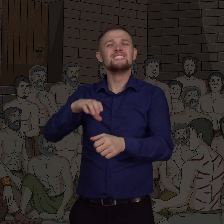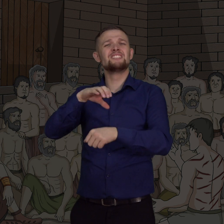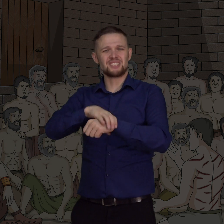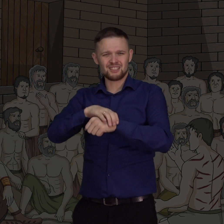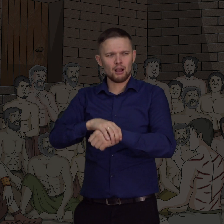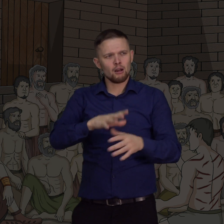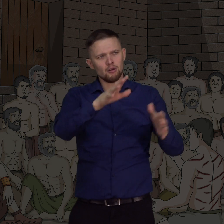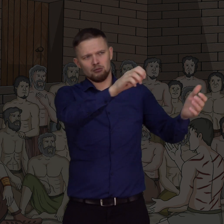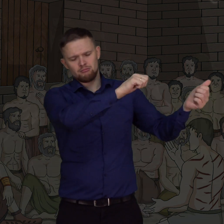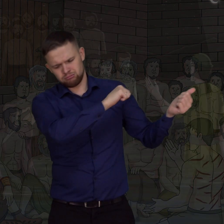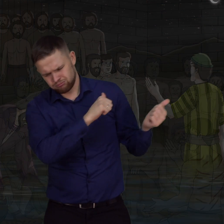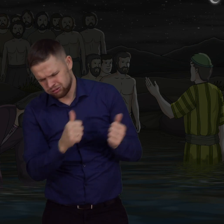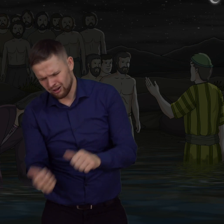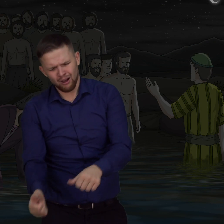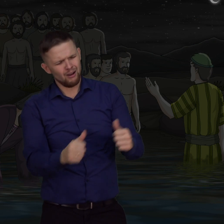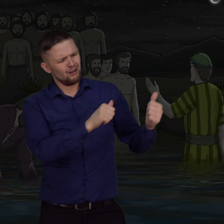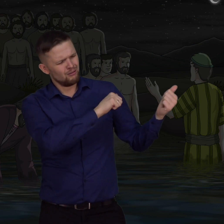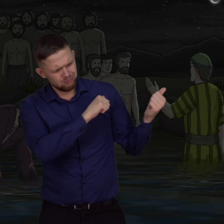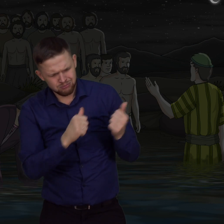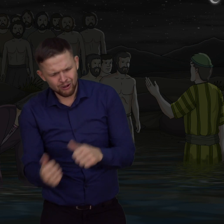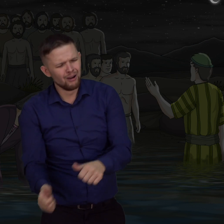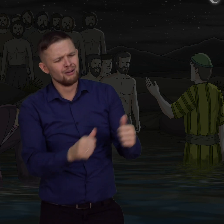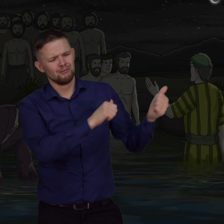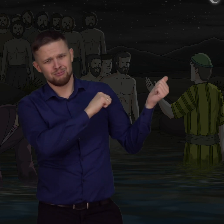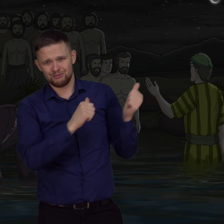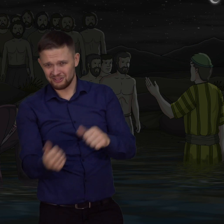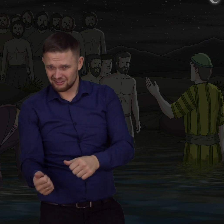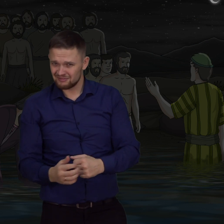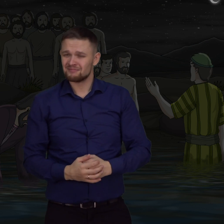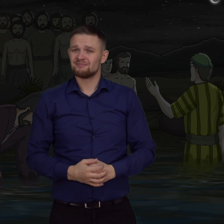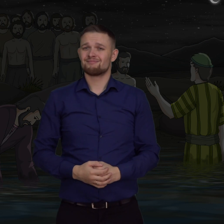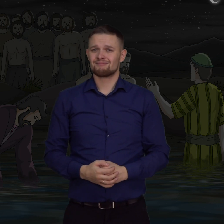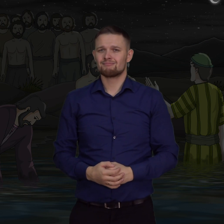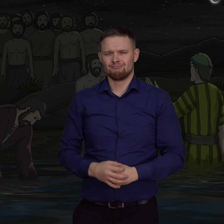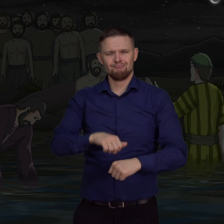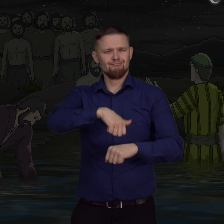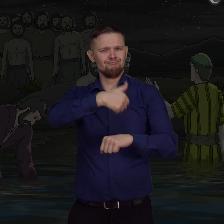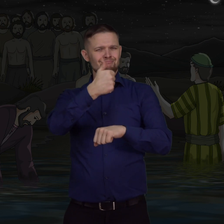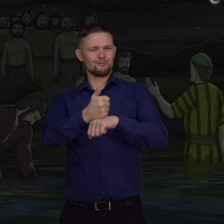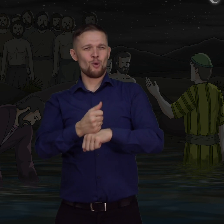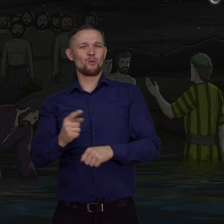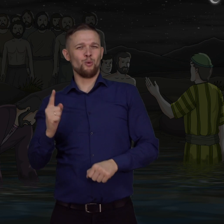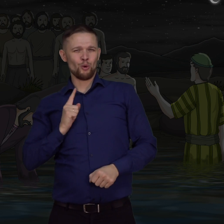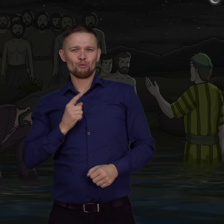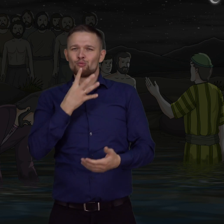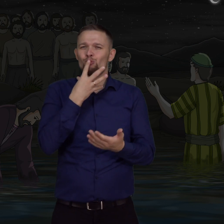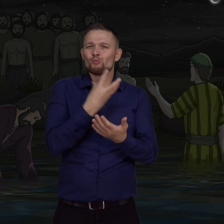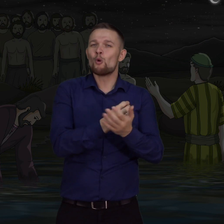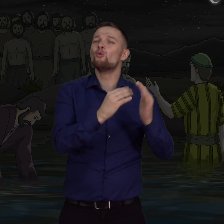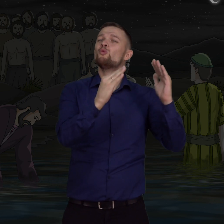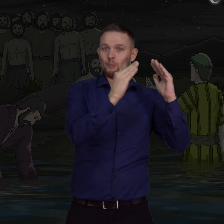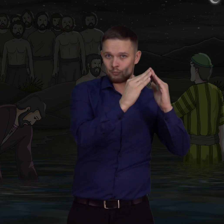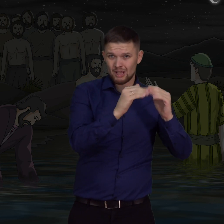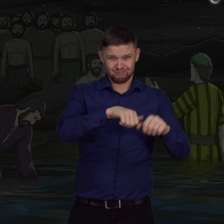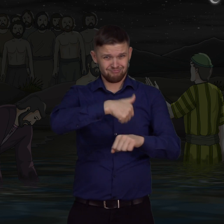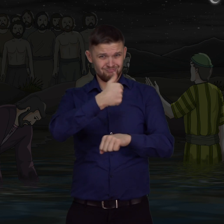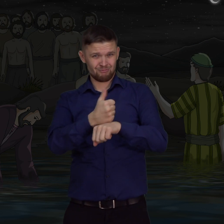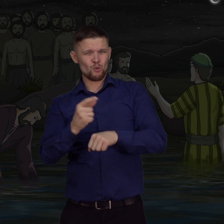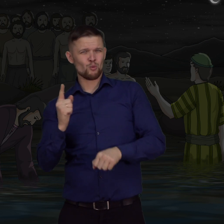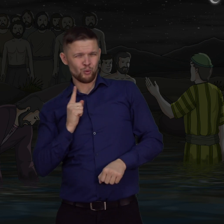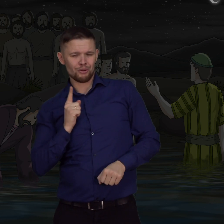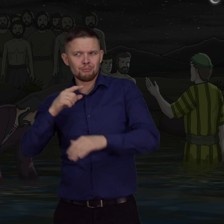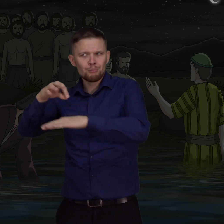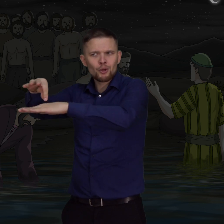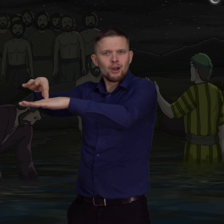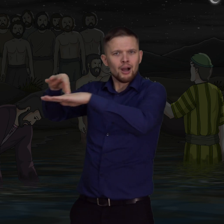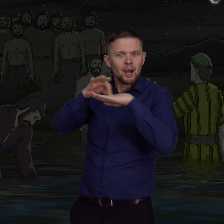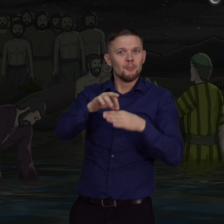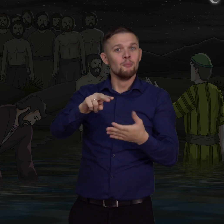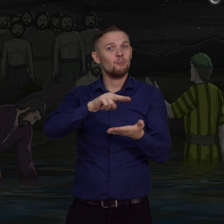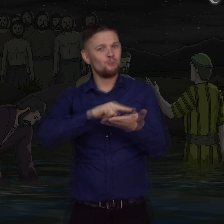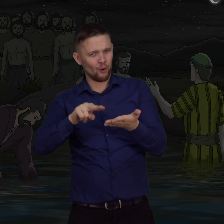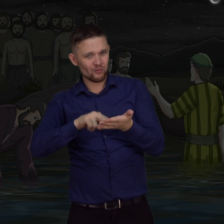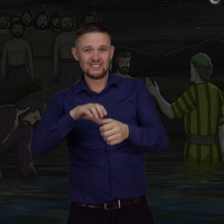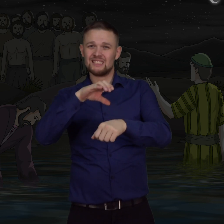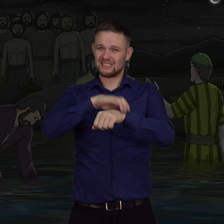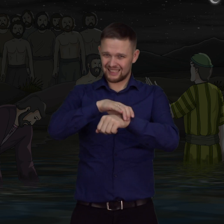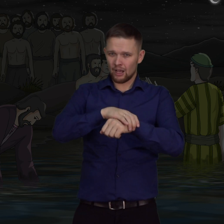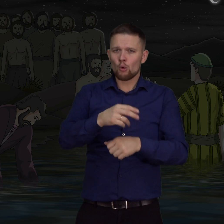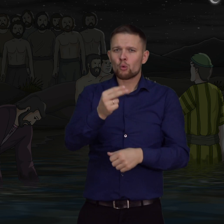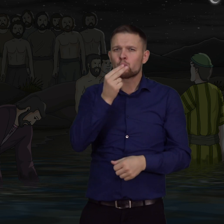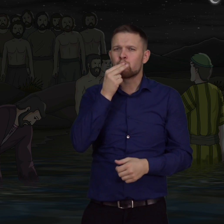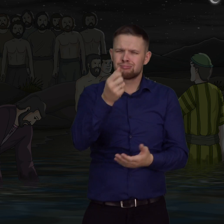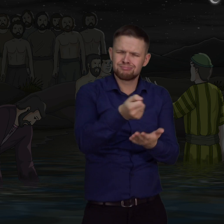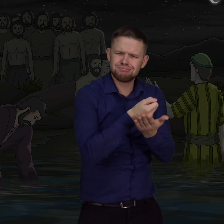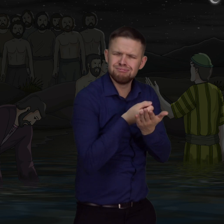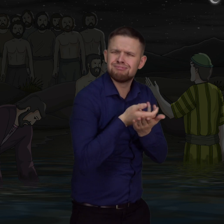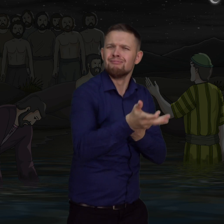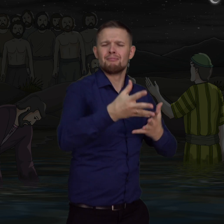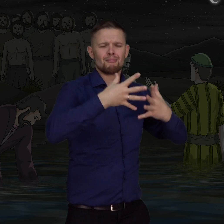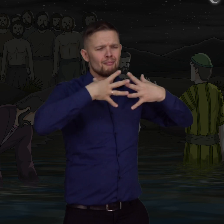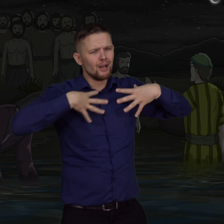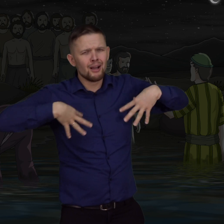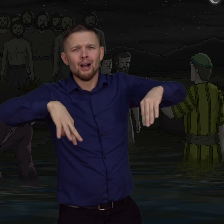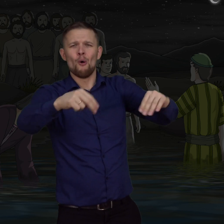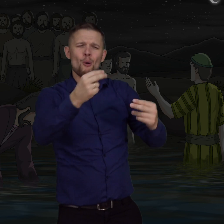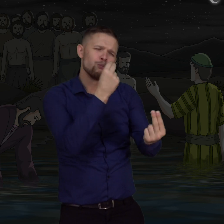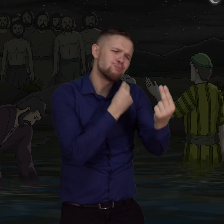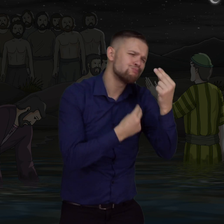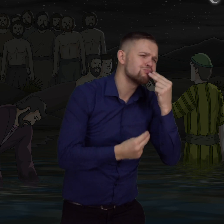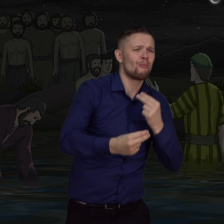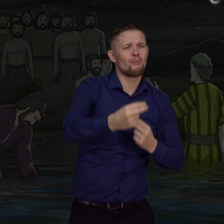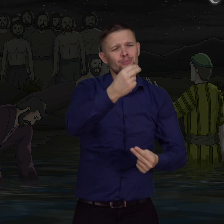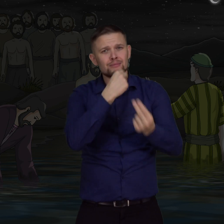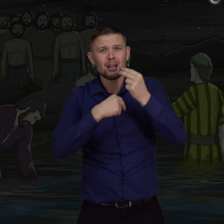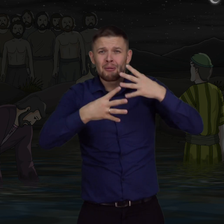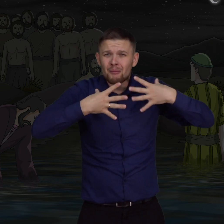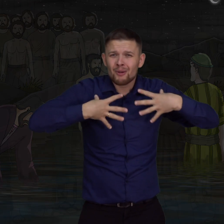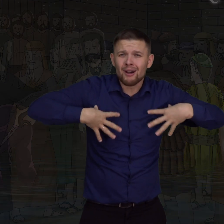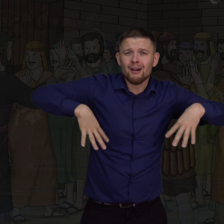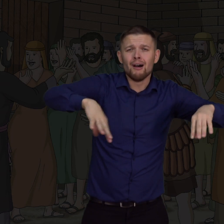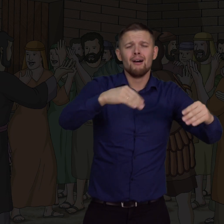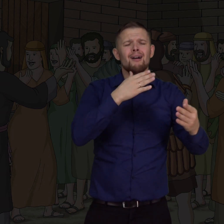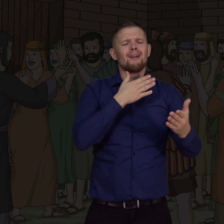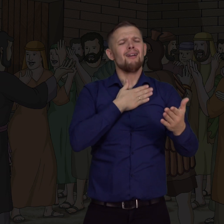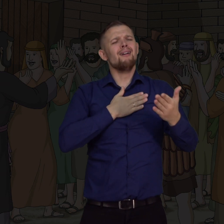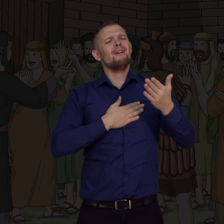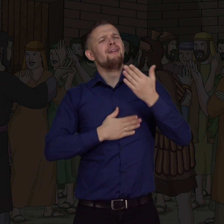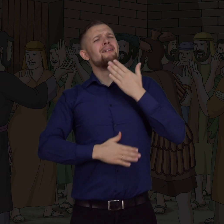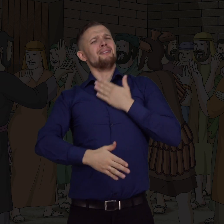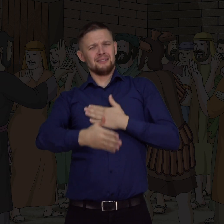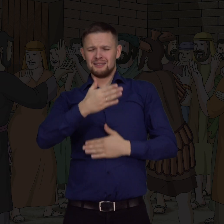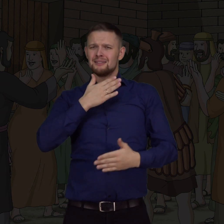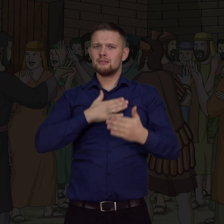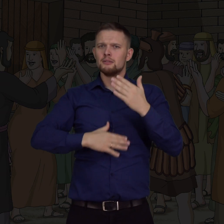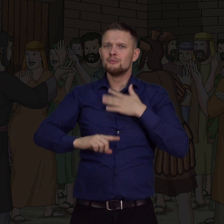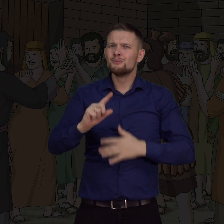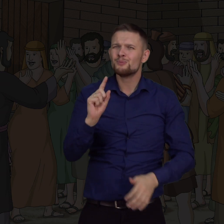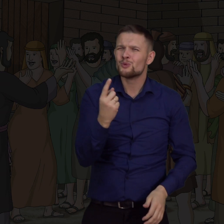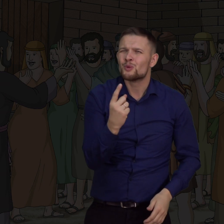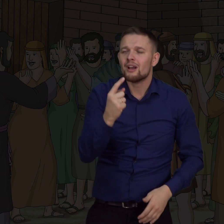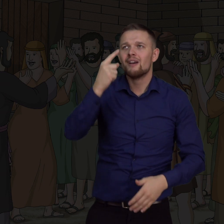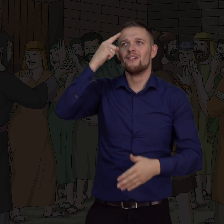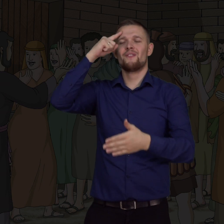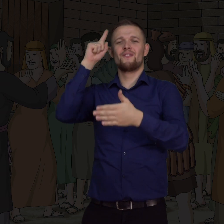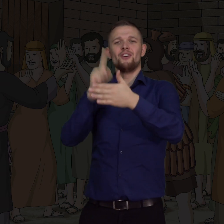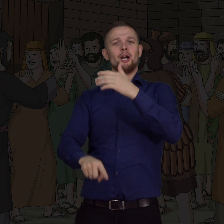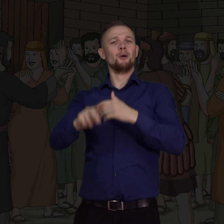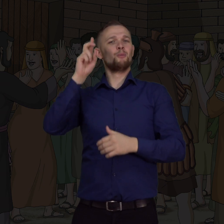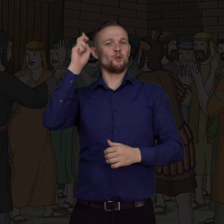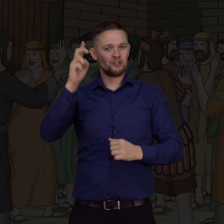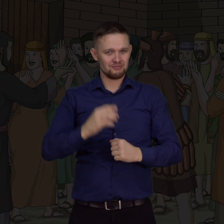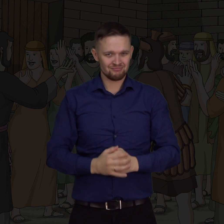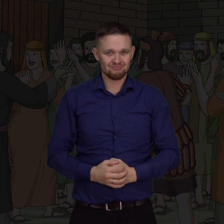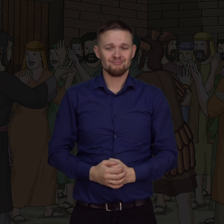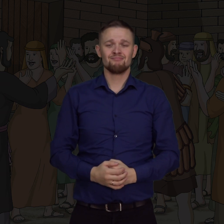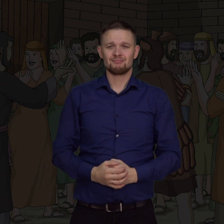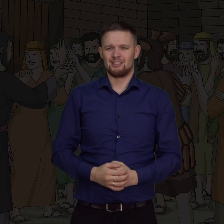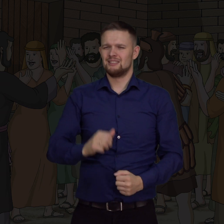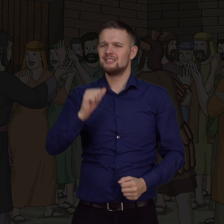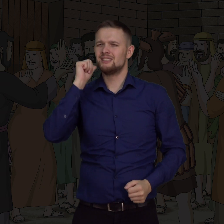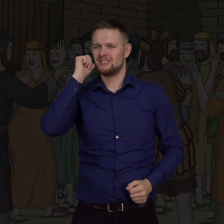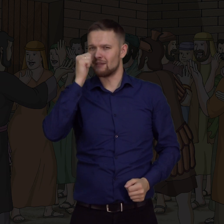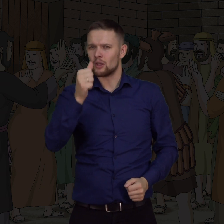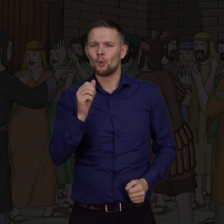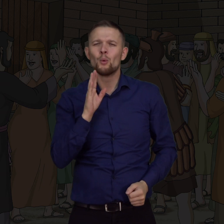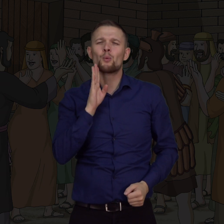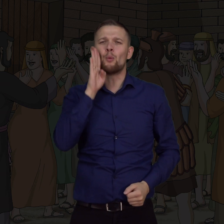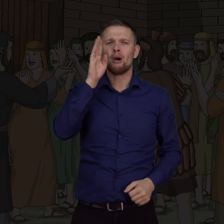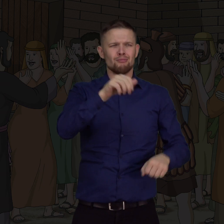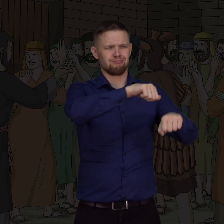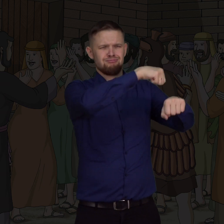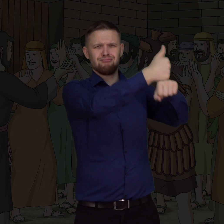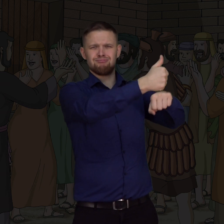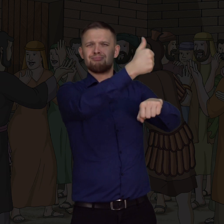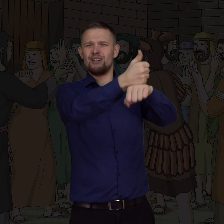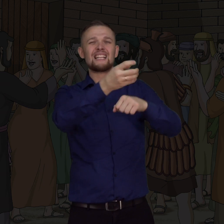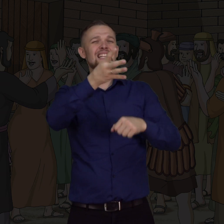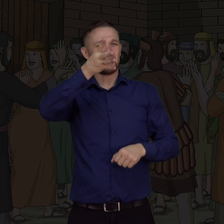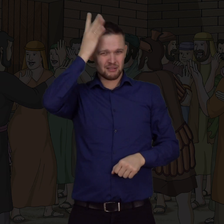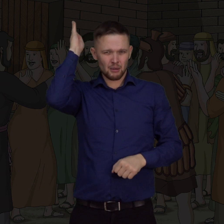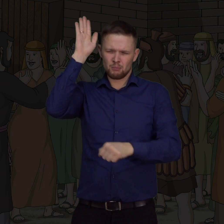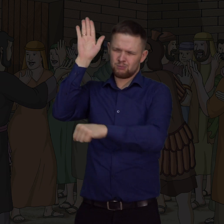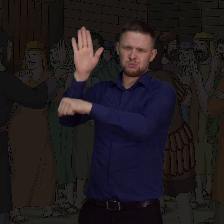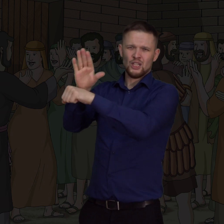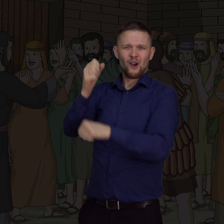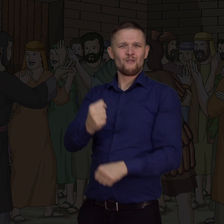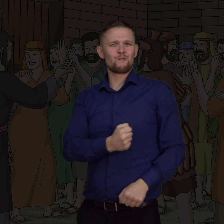And without delay, he and all his household were baptized. Then he brought them into his home and set a meal before them.